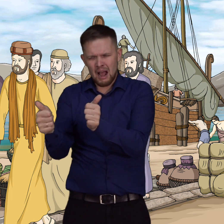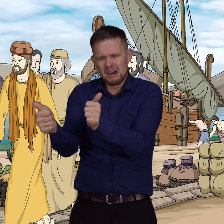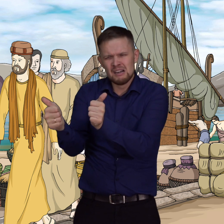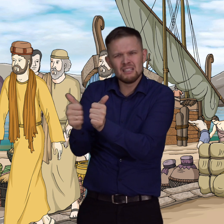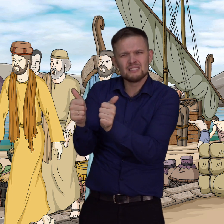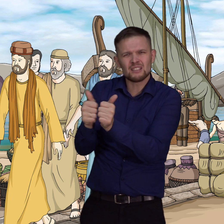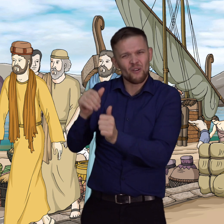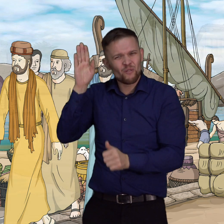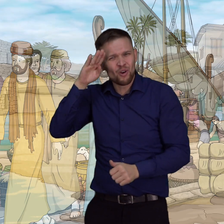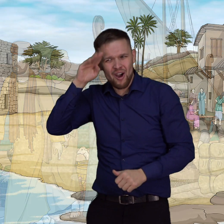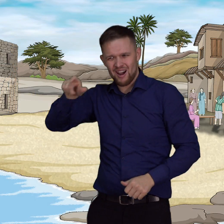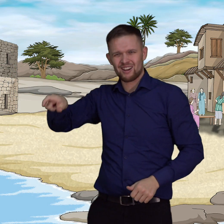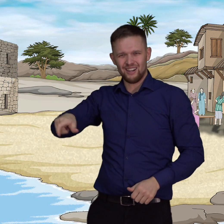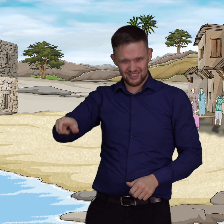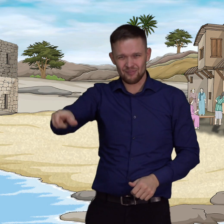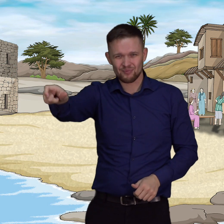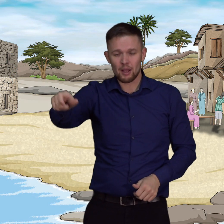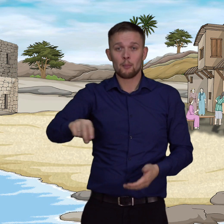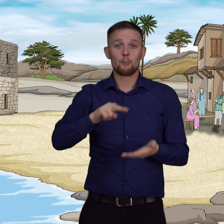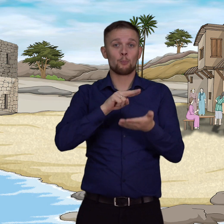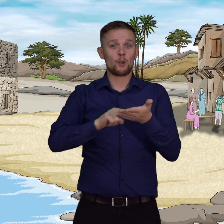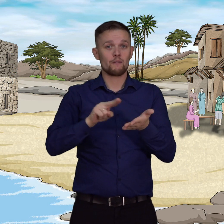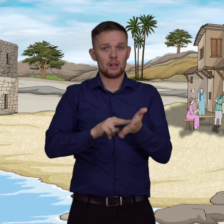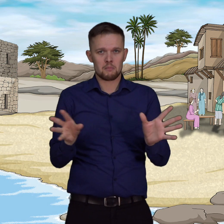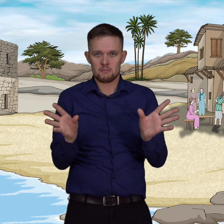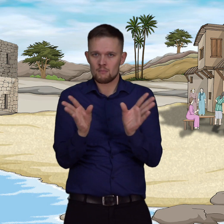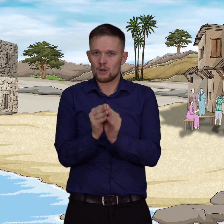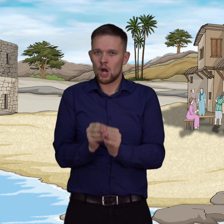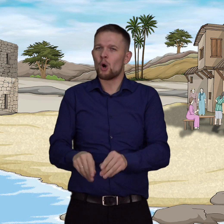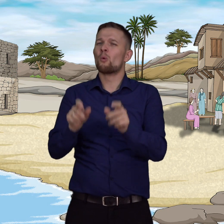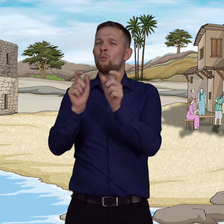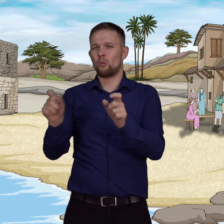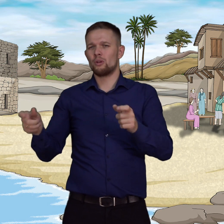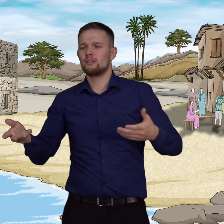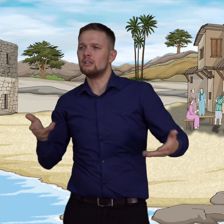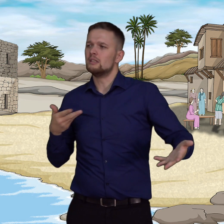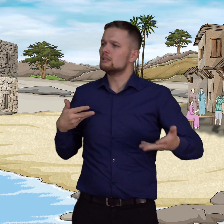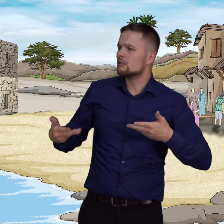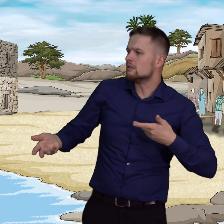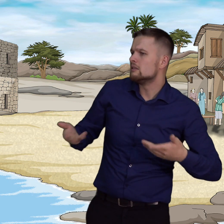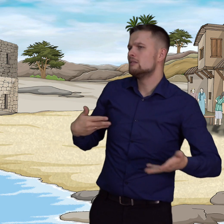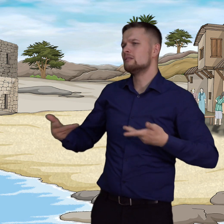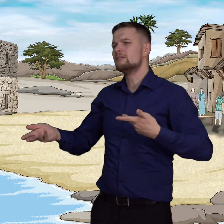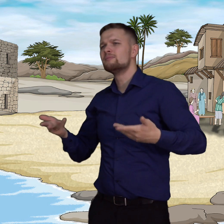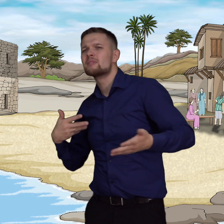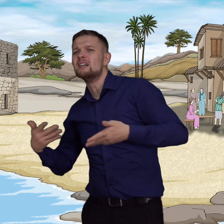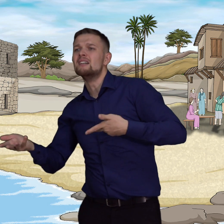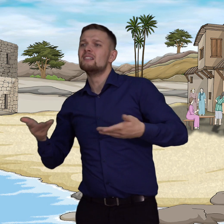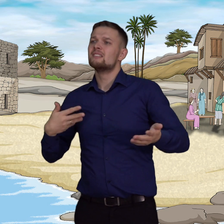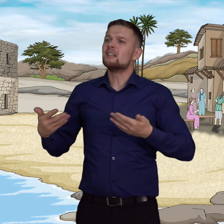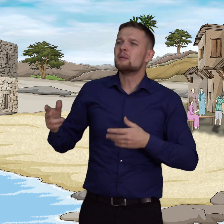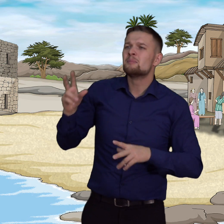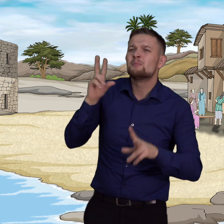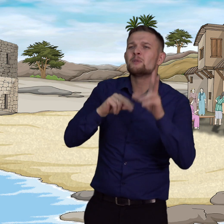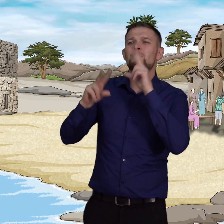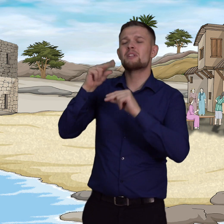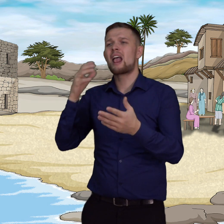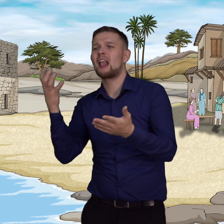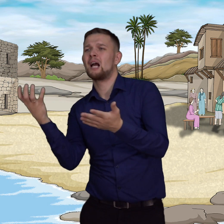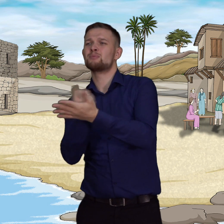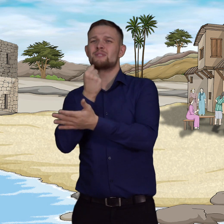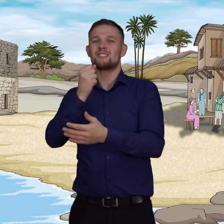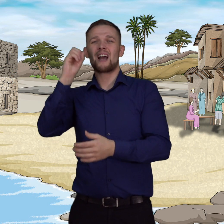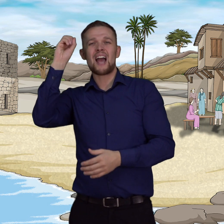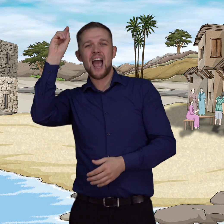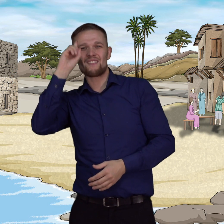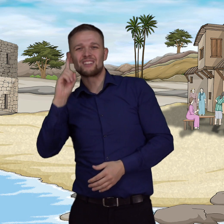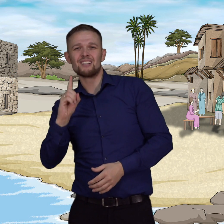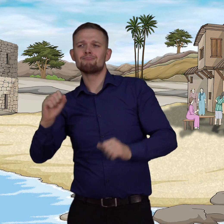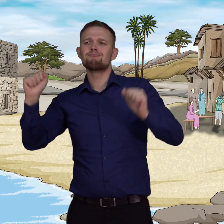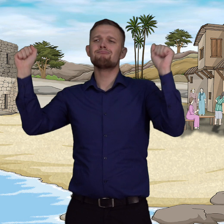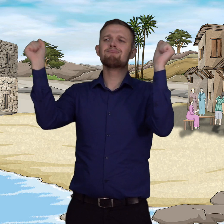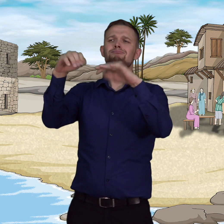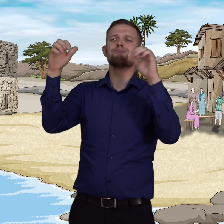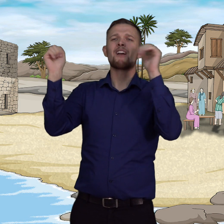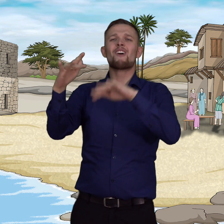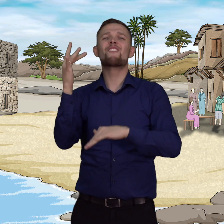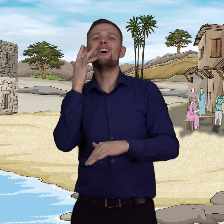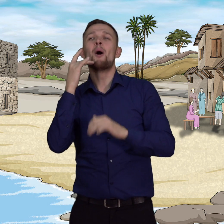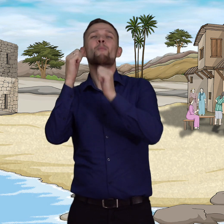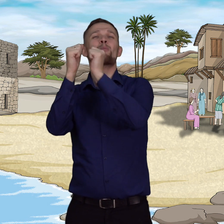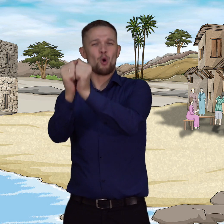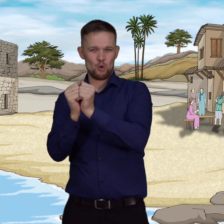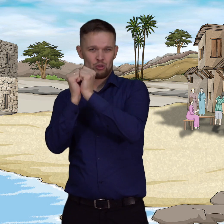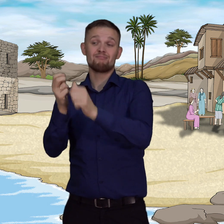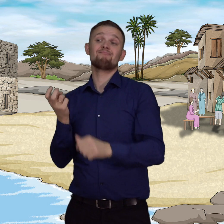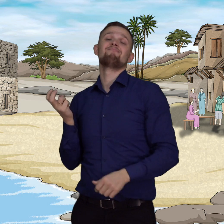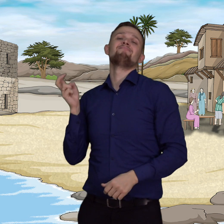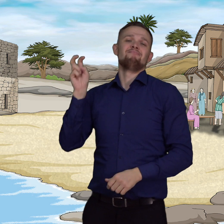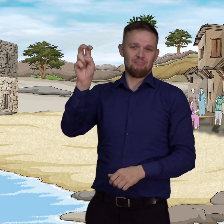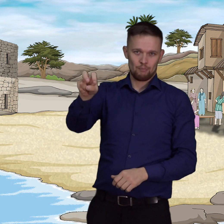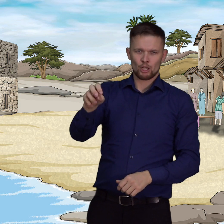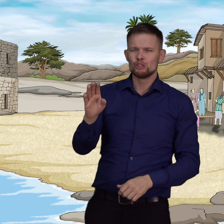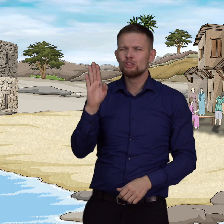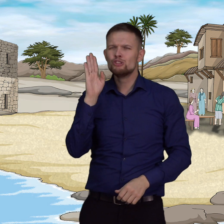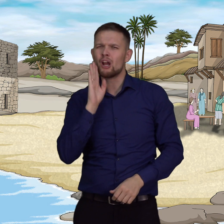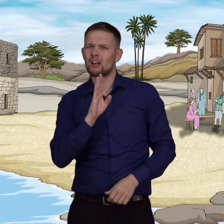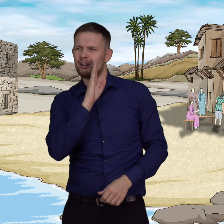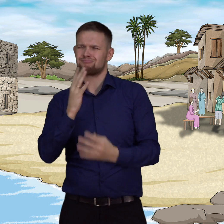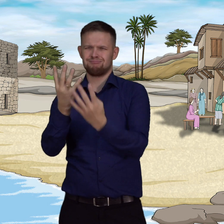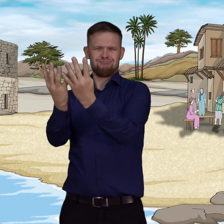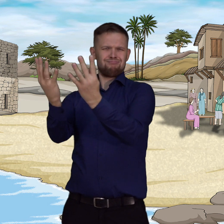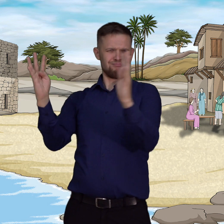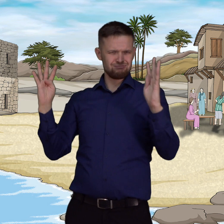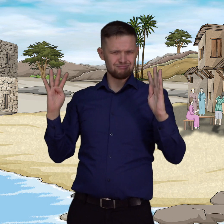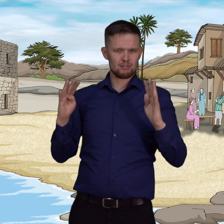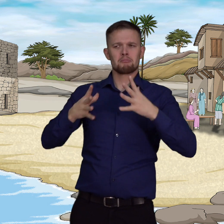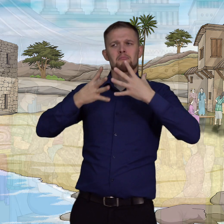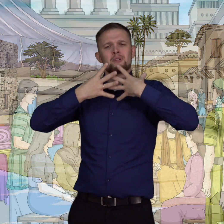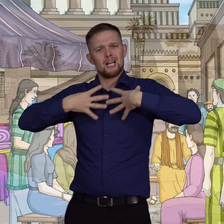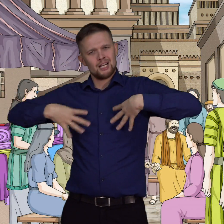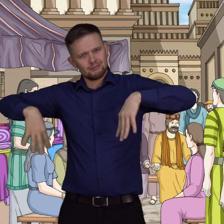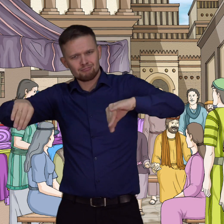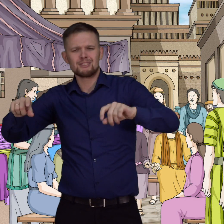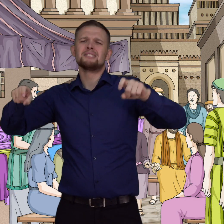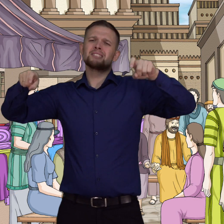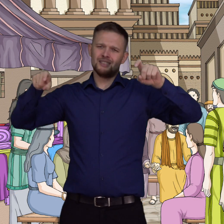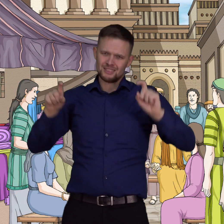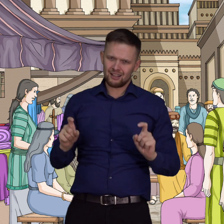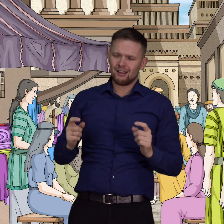On the Sabbath we went outside the city gate along the river, where it was customary to find a place of prayer. After sitting down, we spoke to the women who had gathered there.